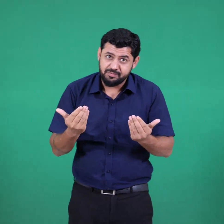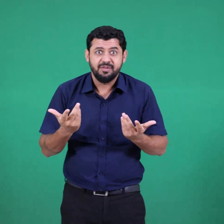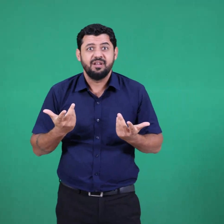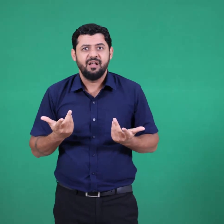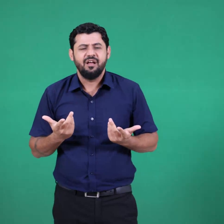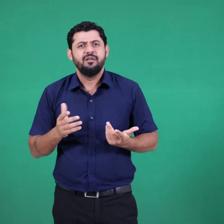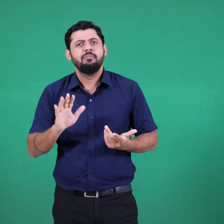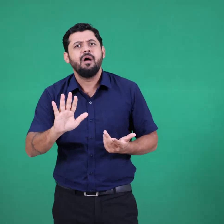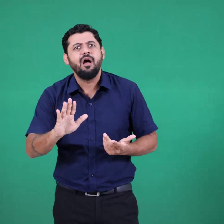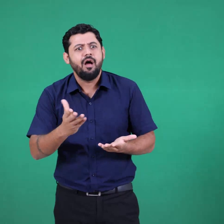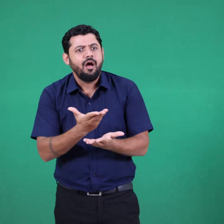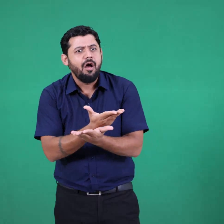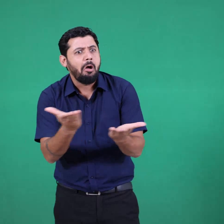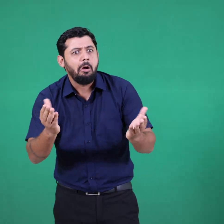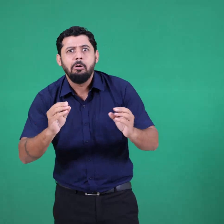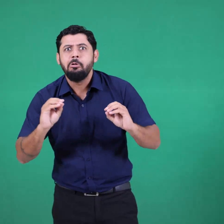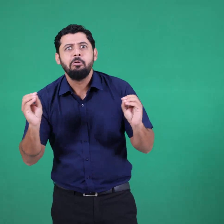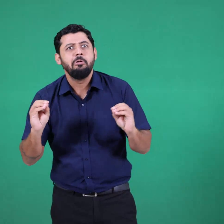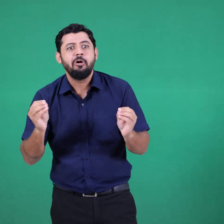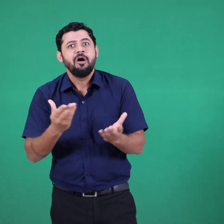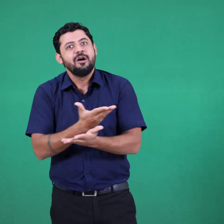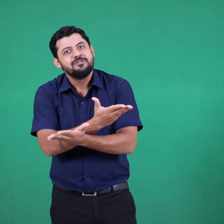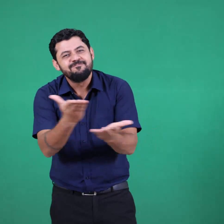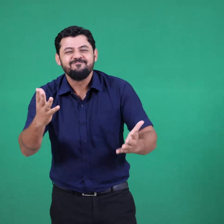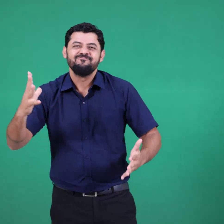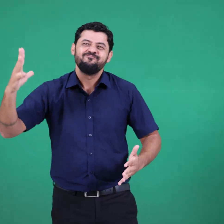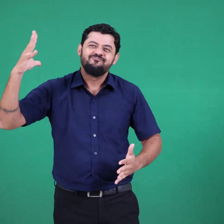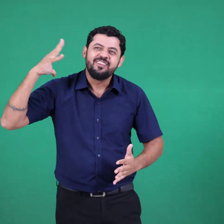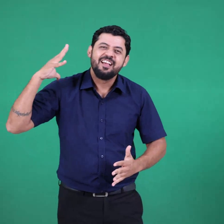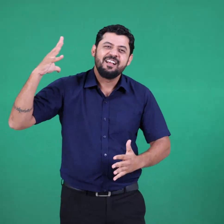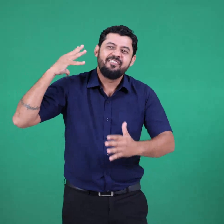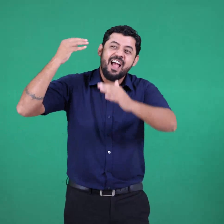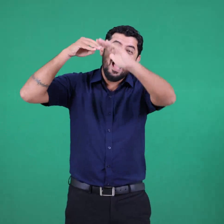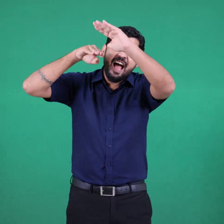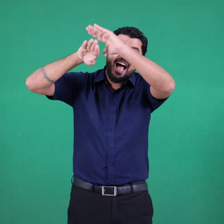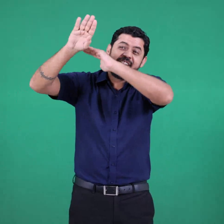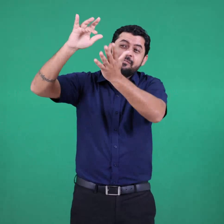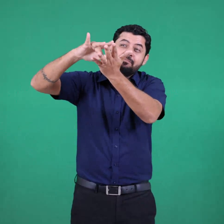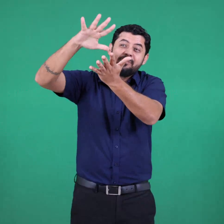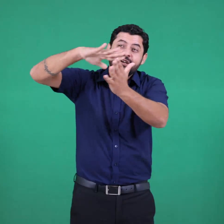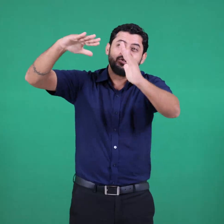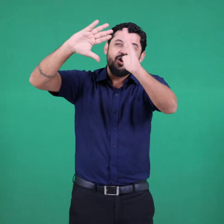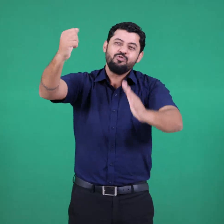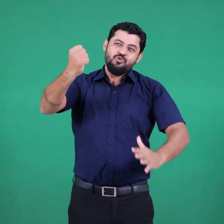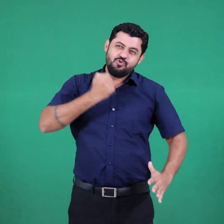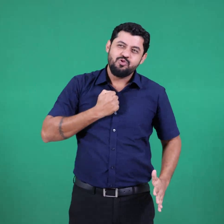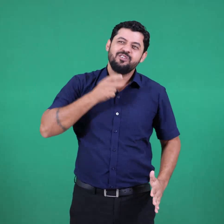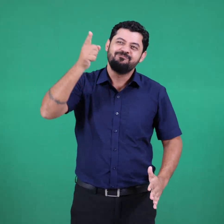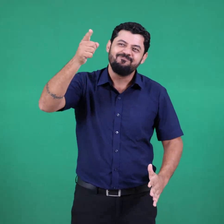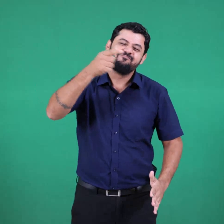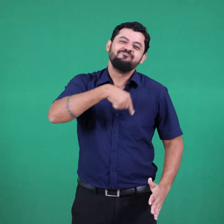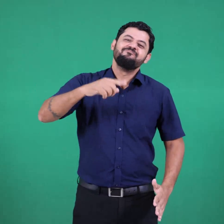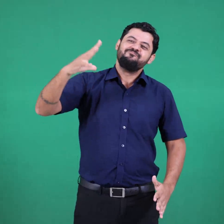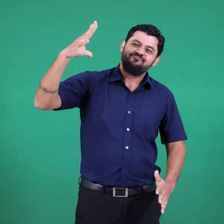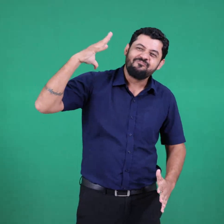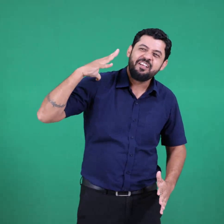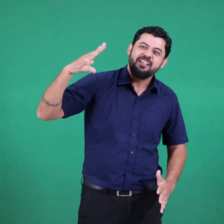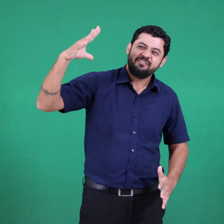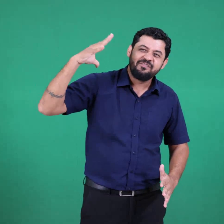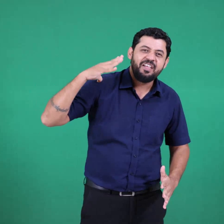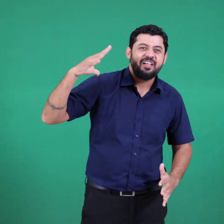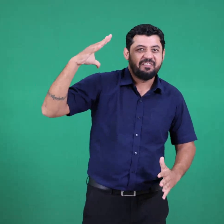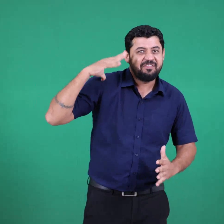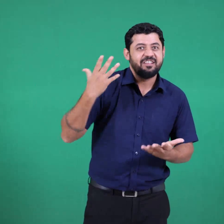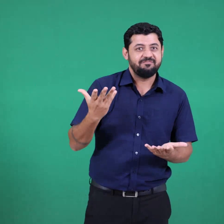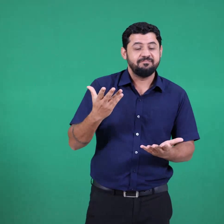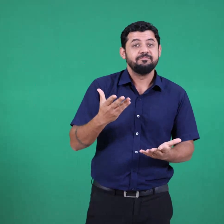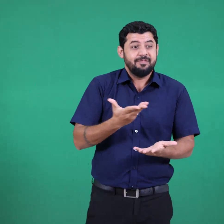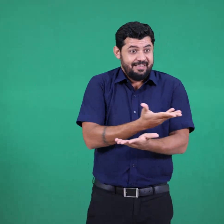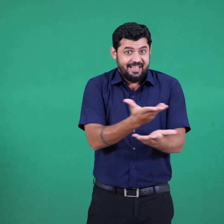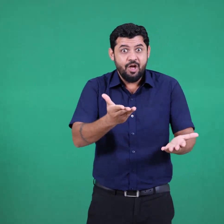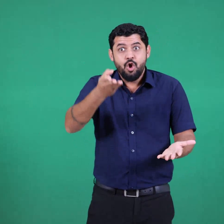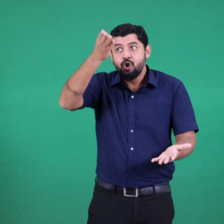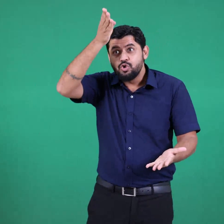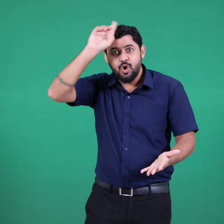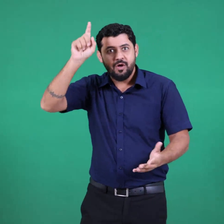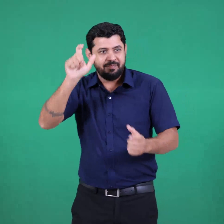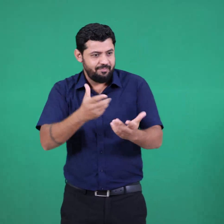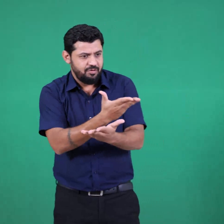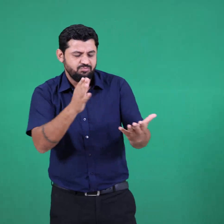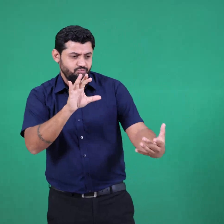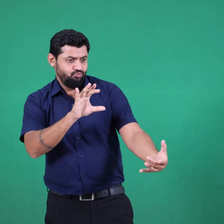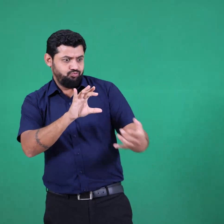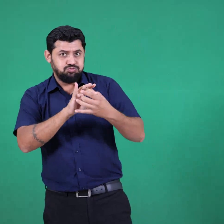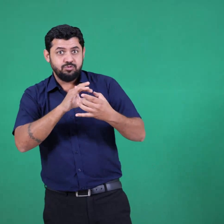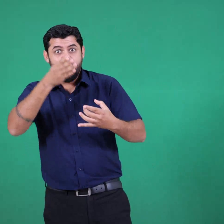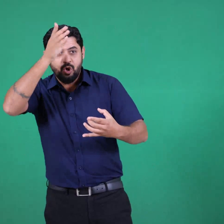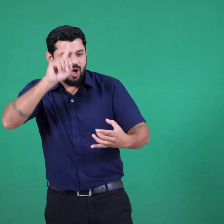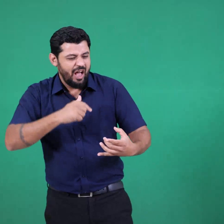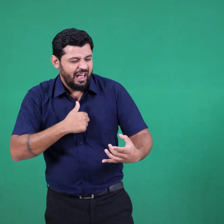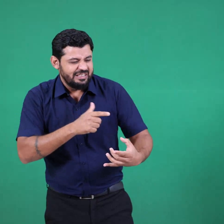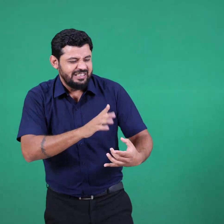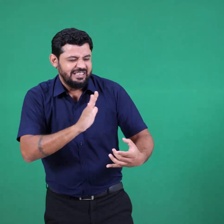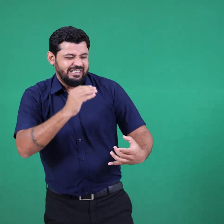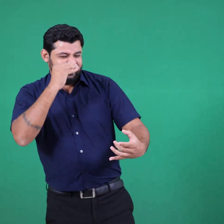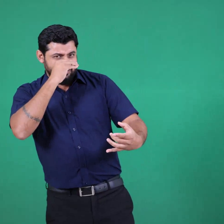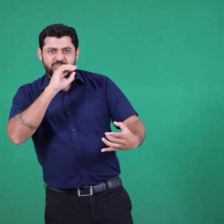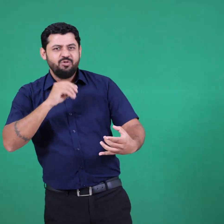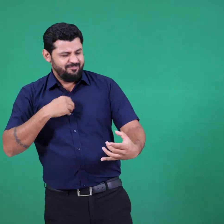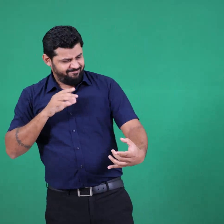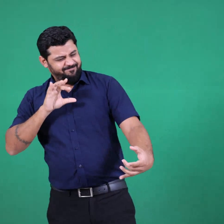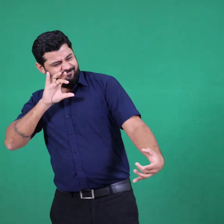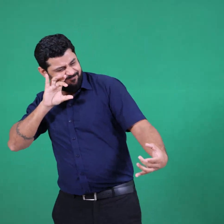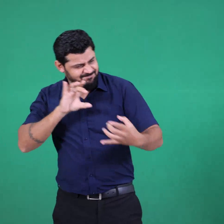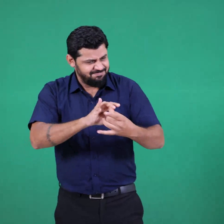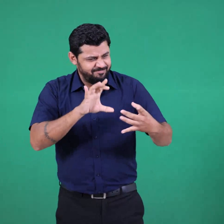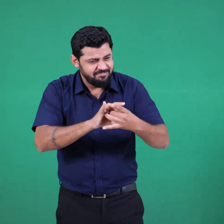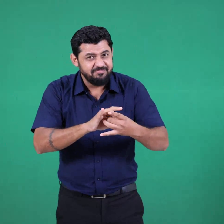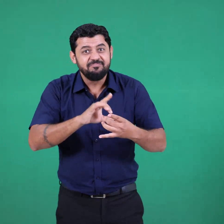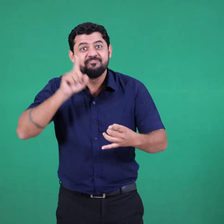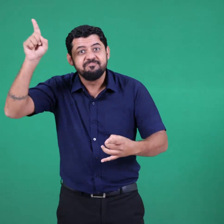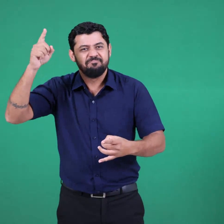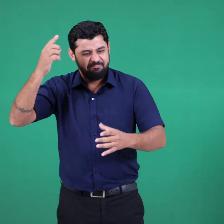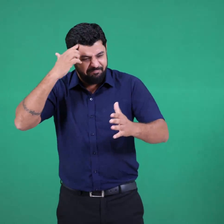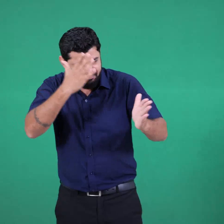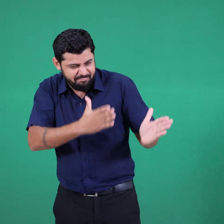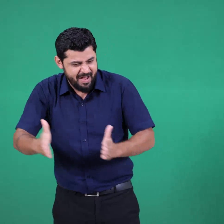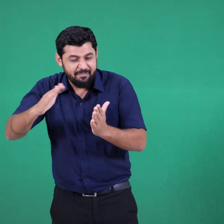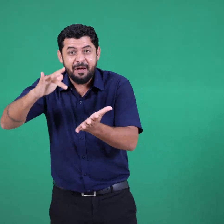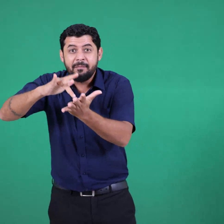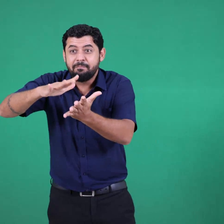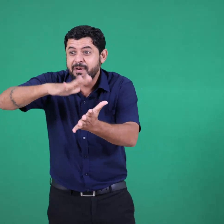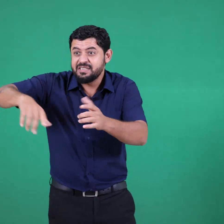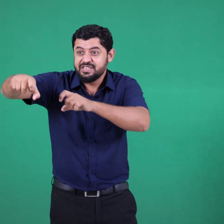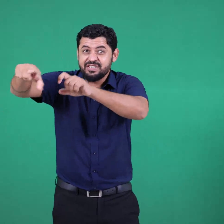Instead, they were longing for a better country, a heavenly one.